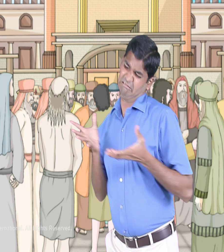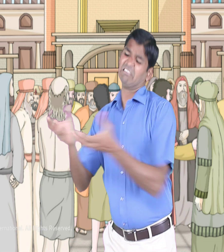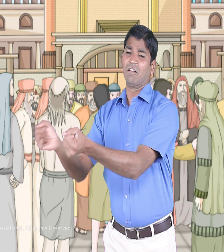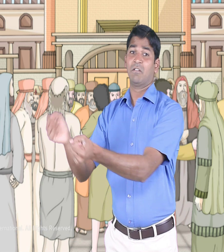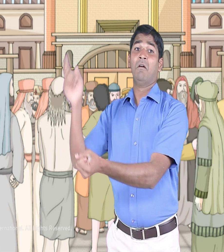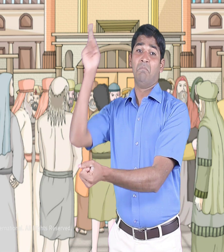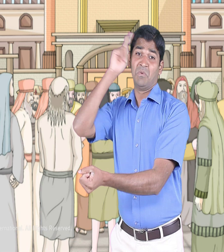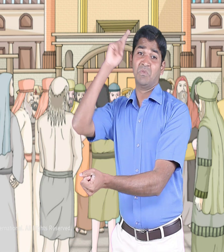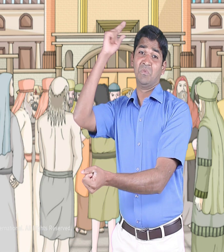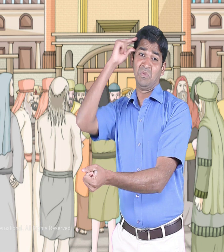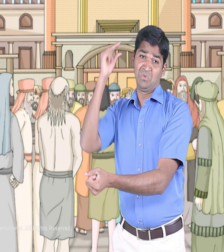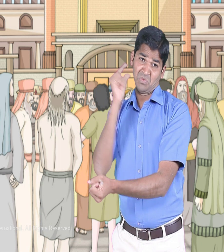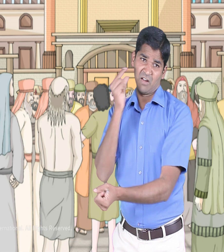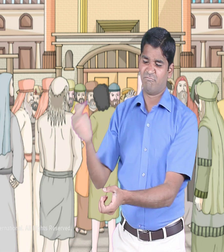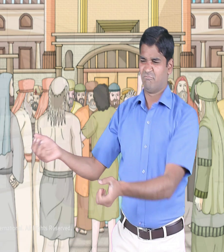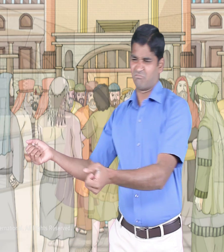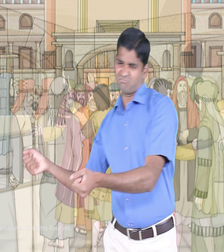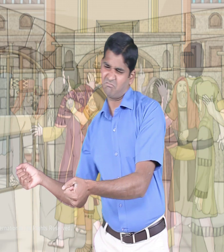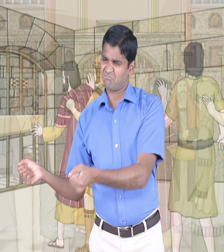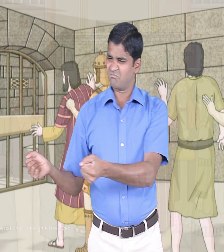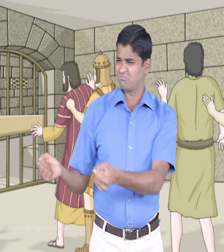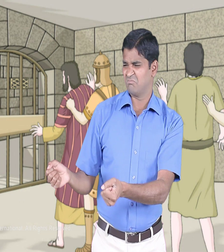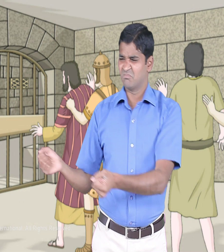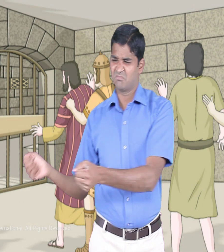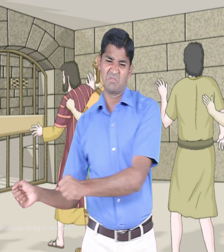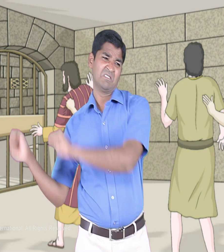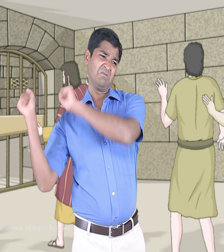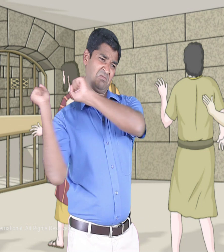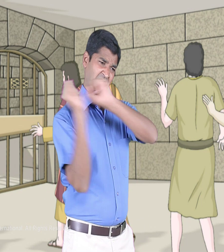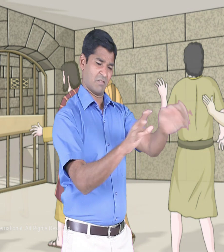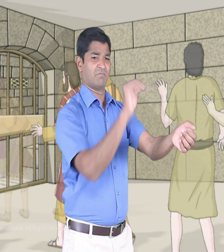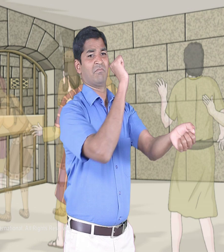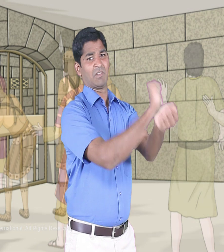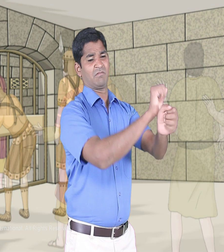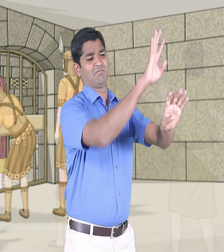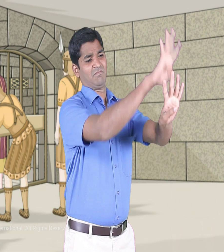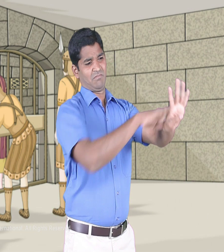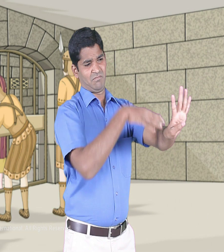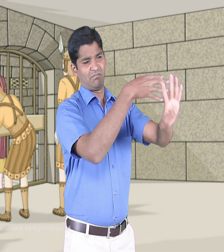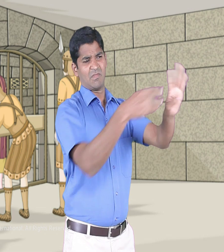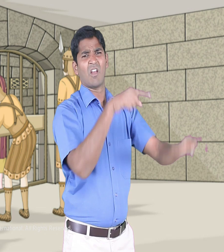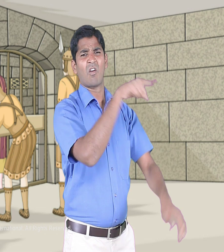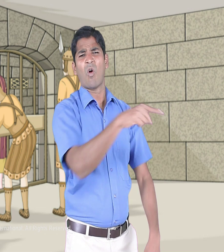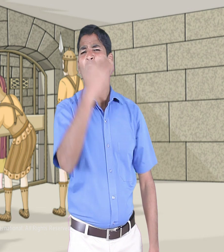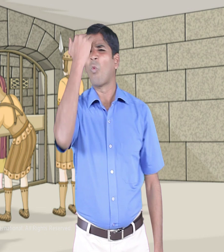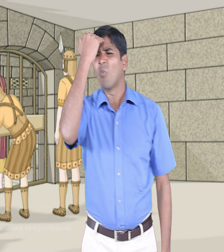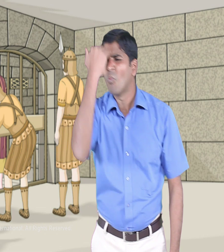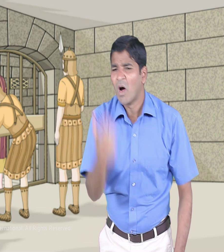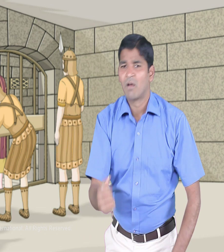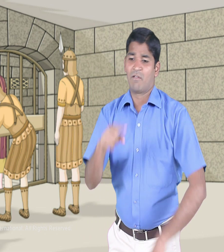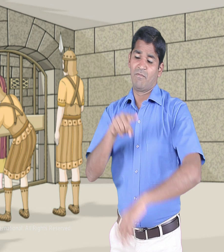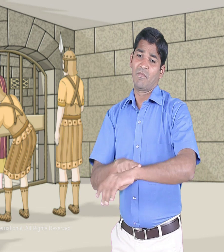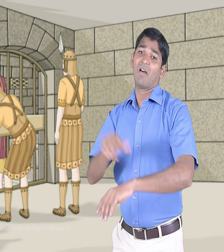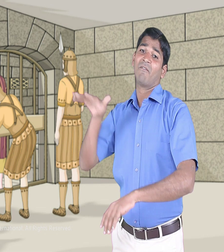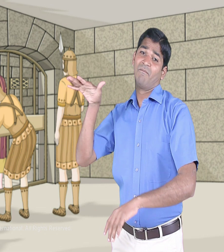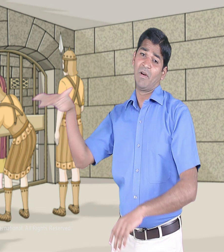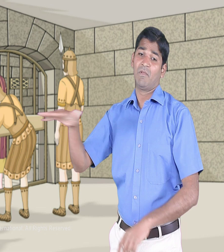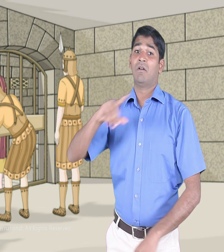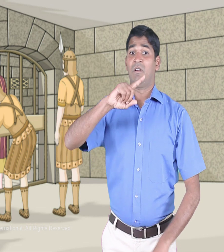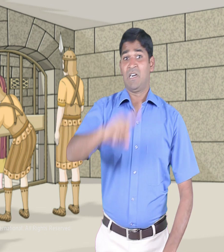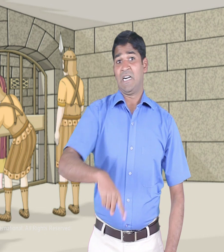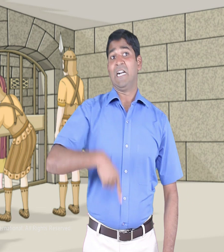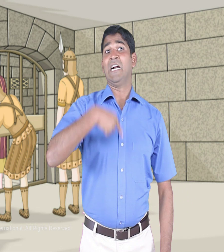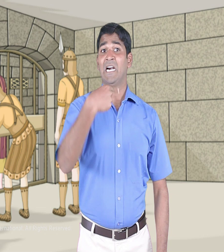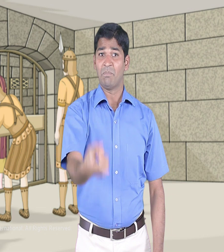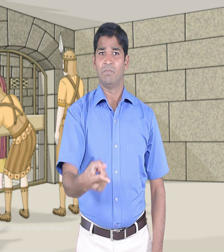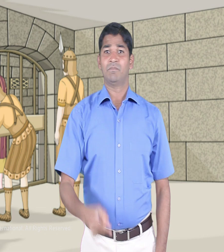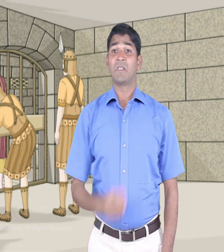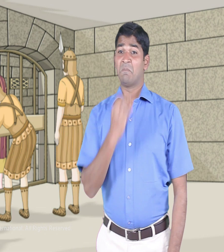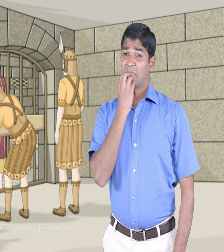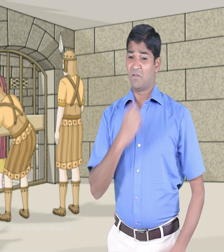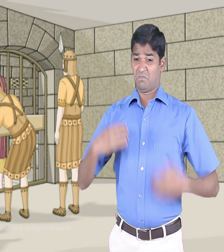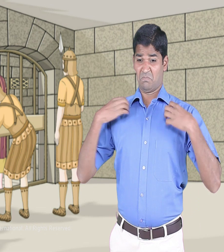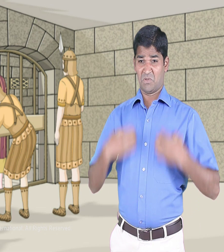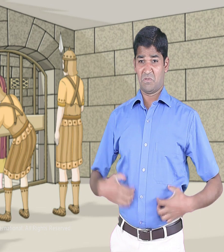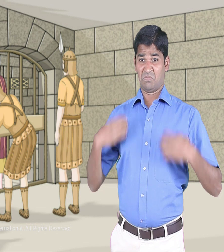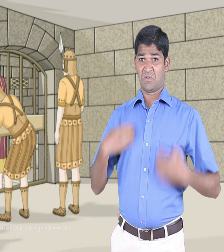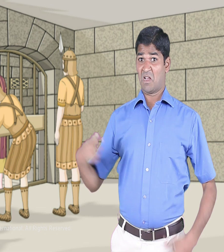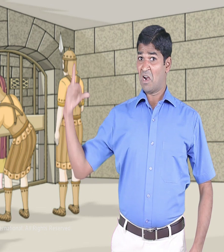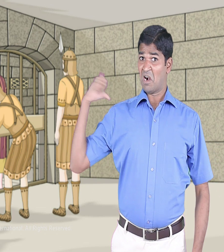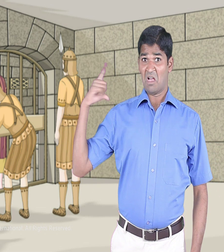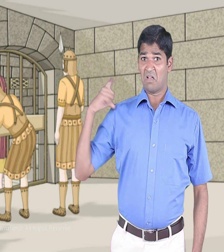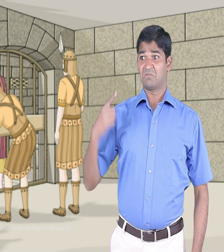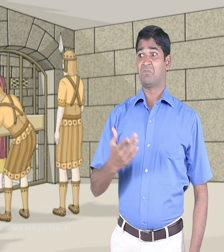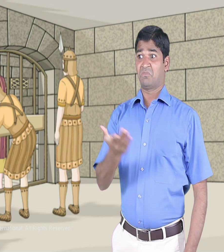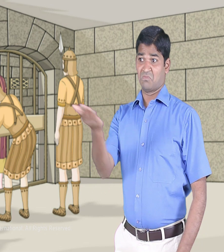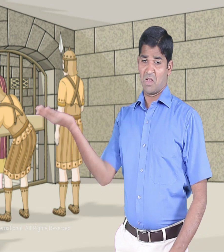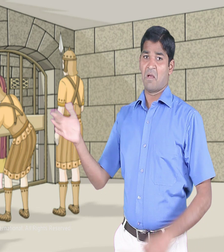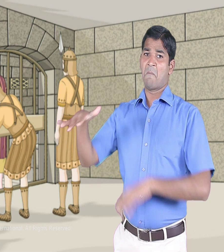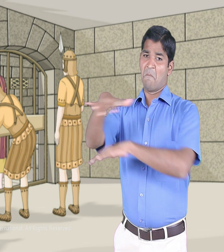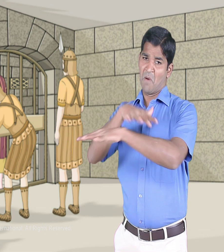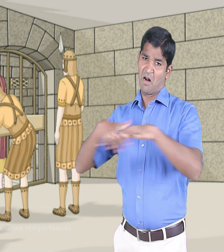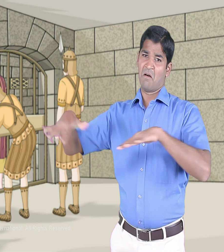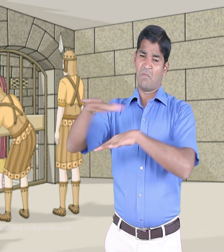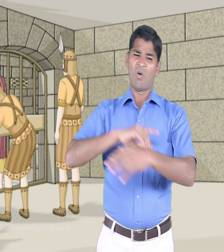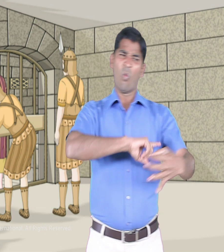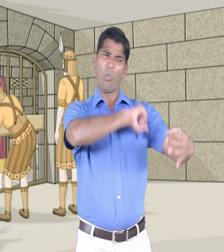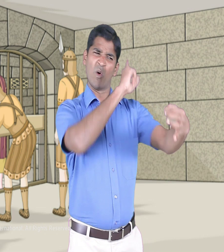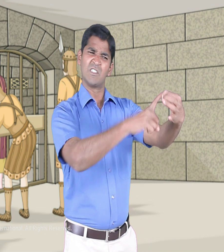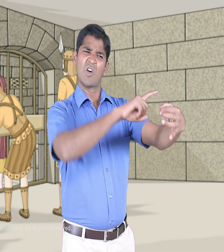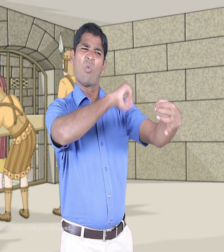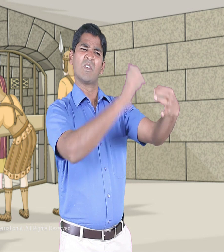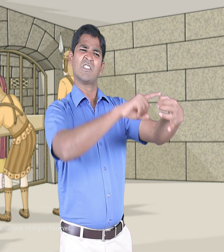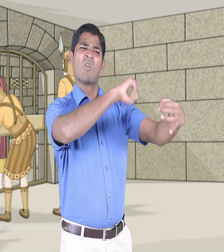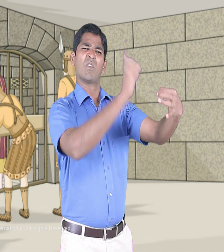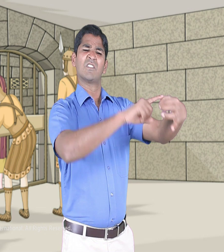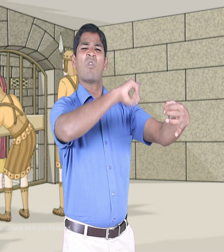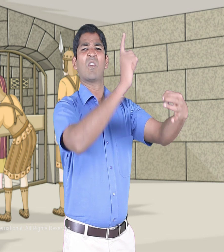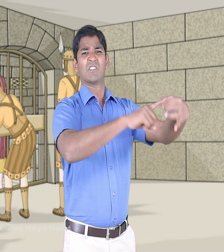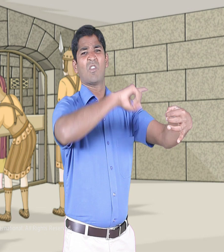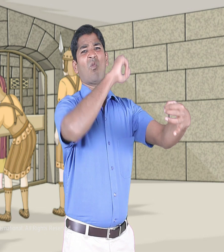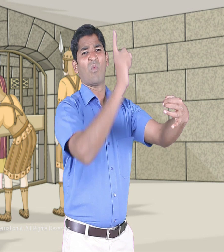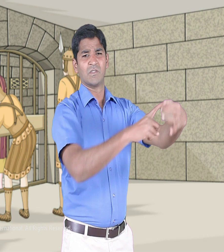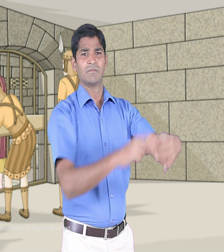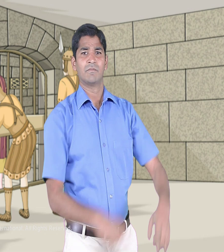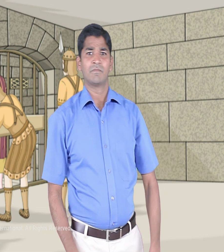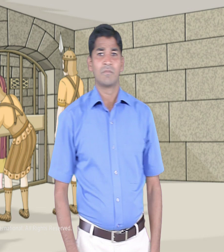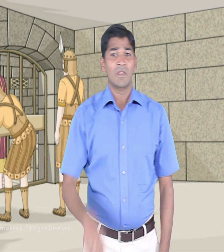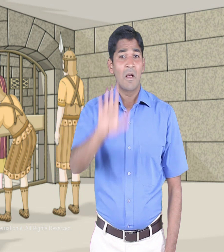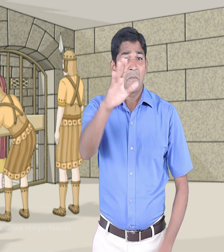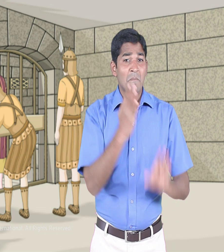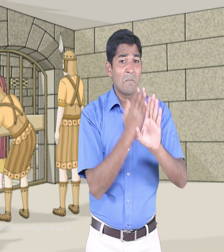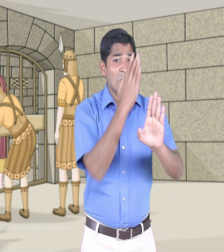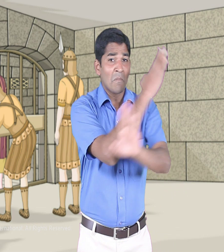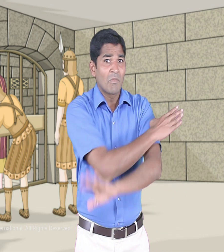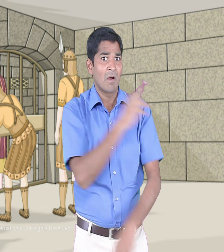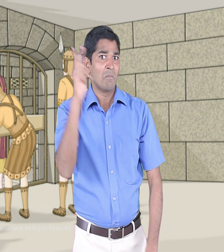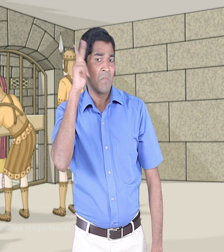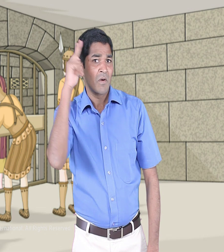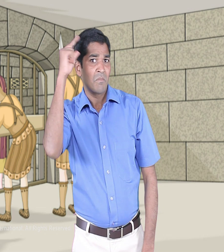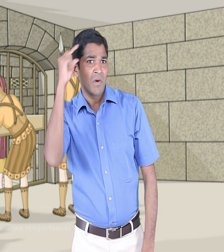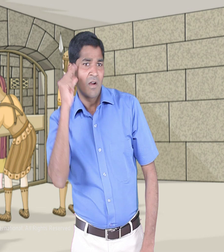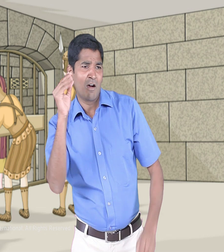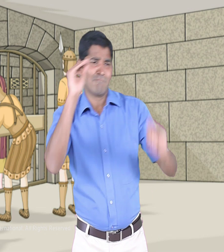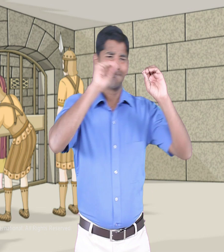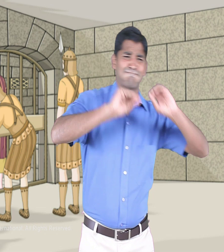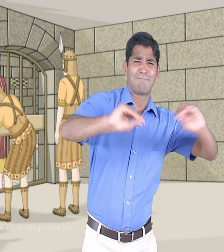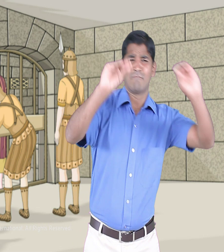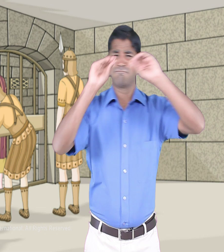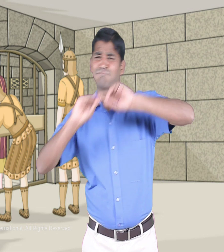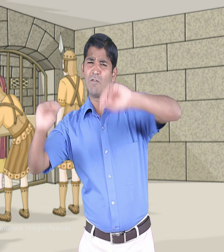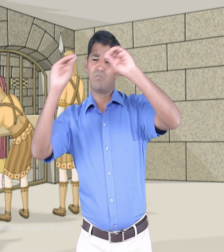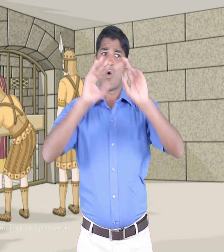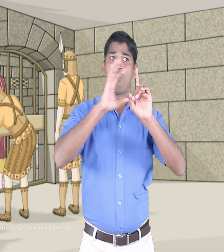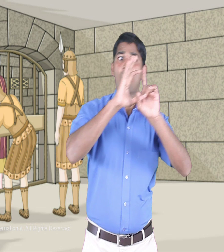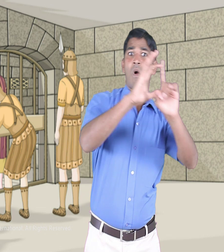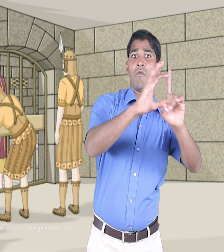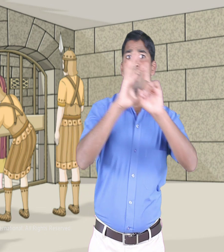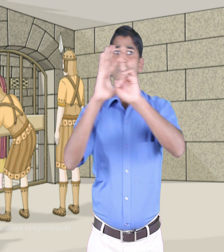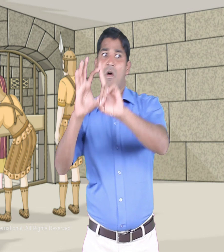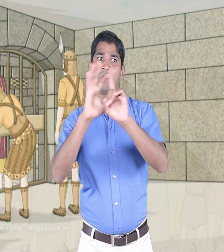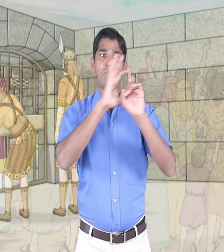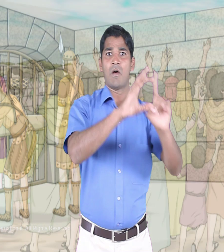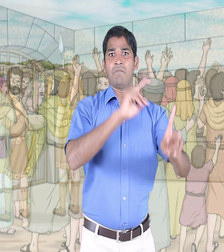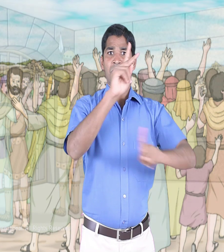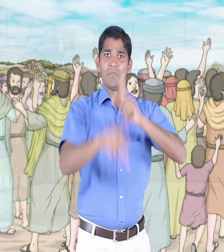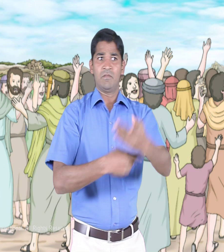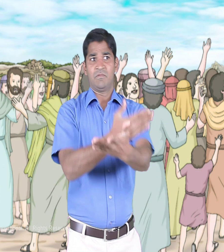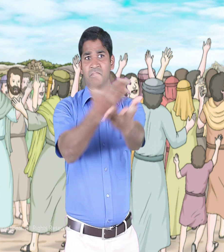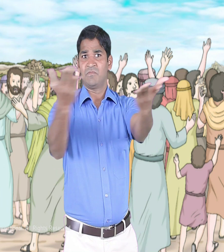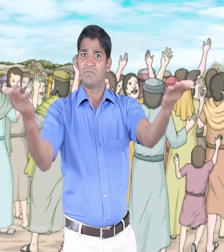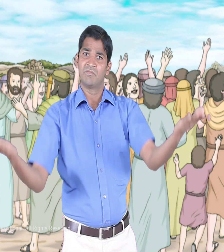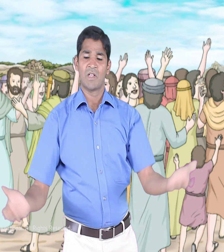They seized Peter and John, and because it was evening, they put them in custody until the next day.